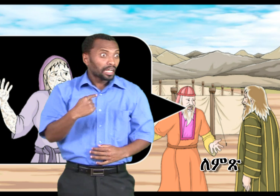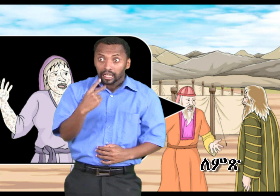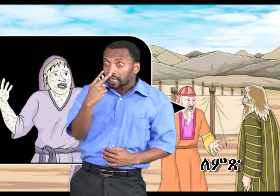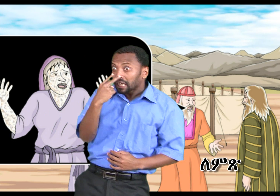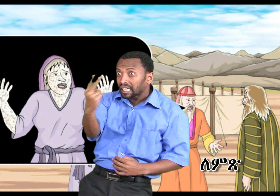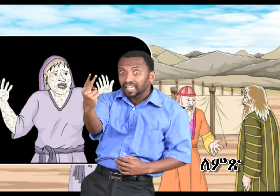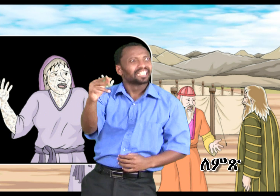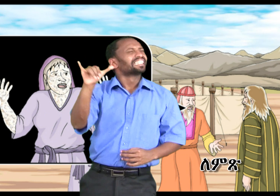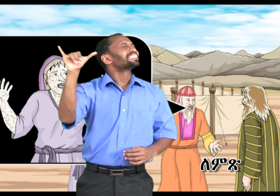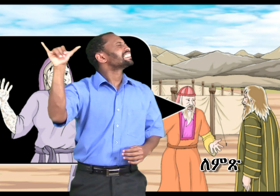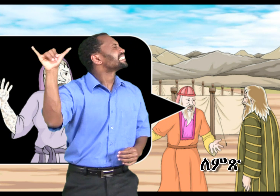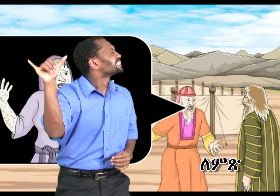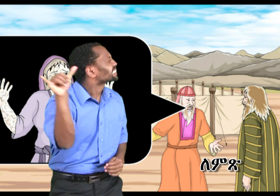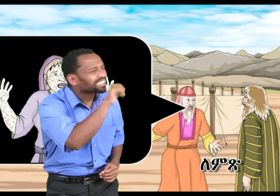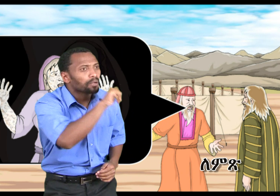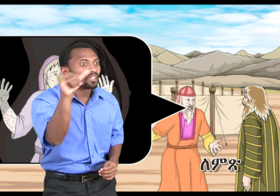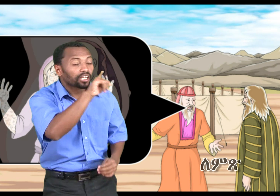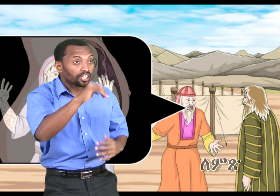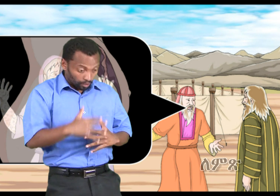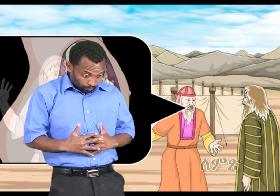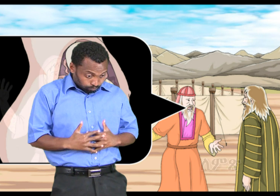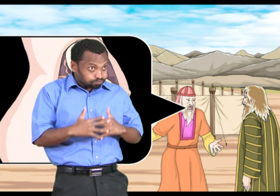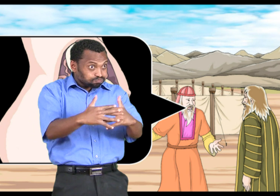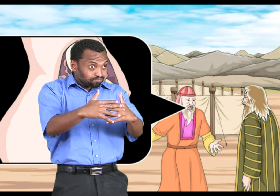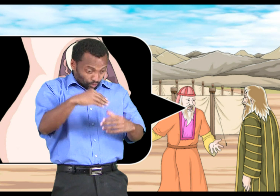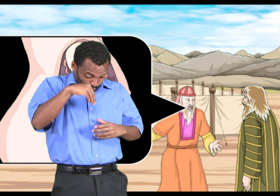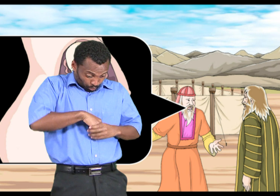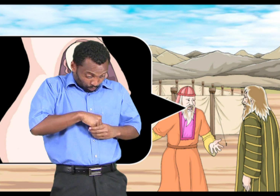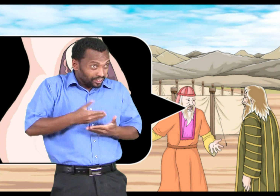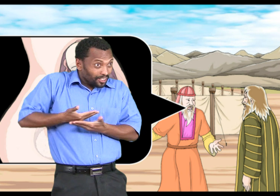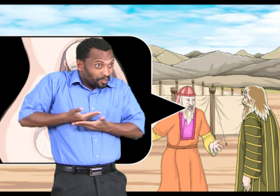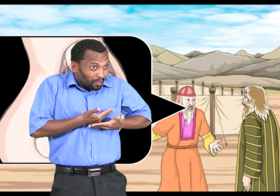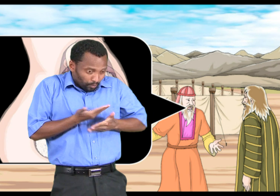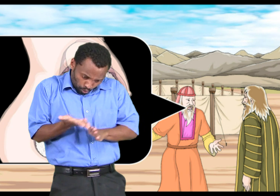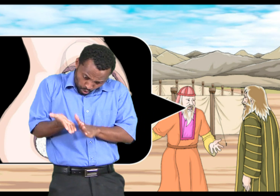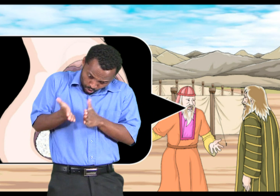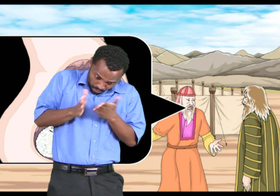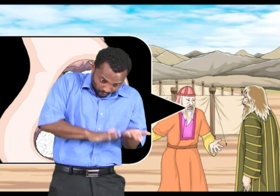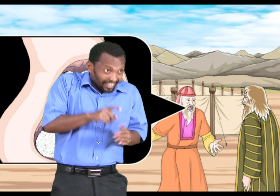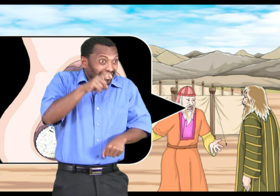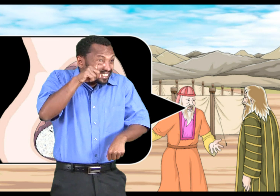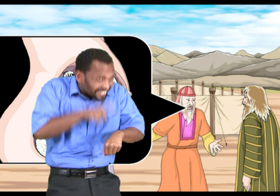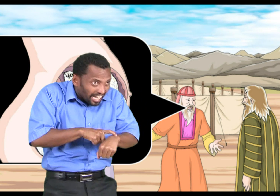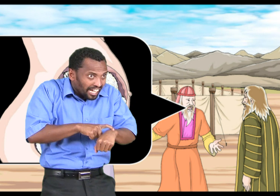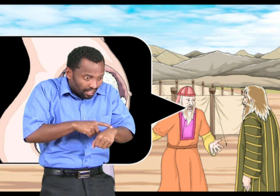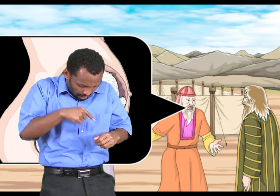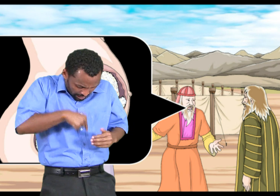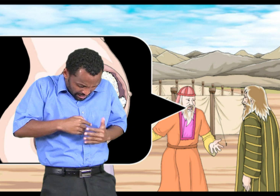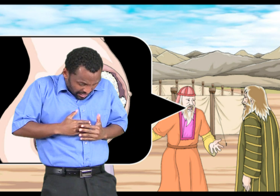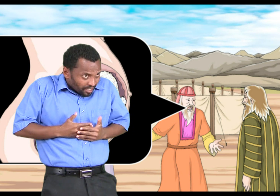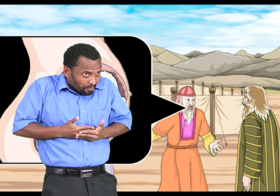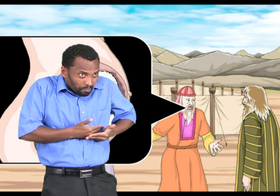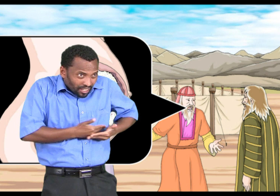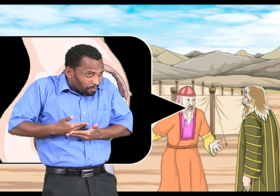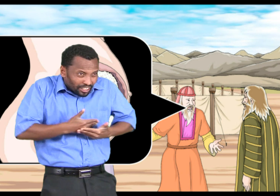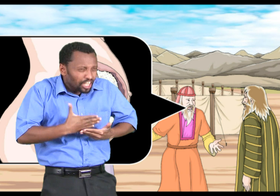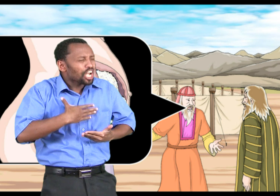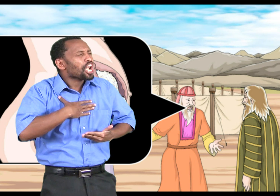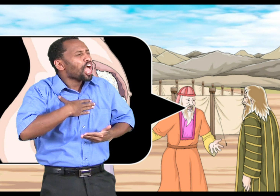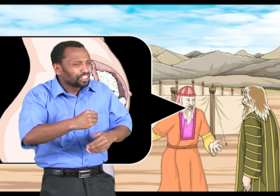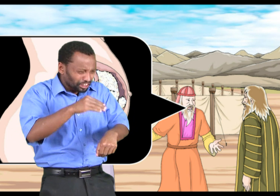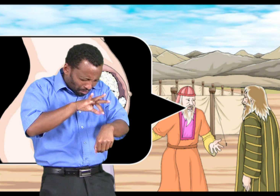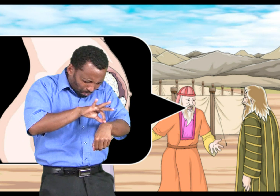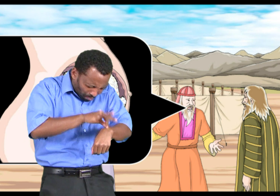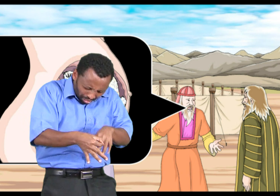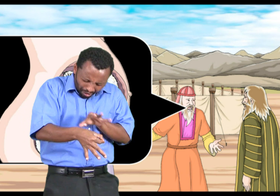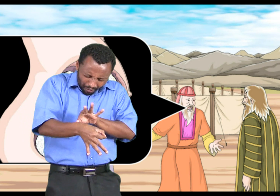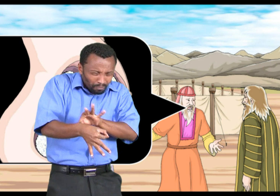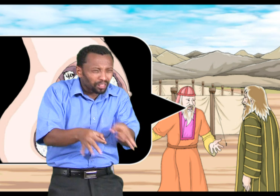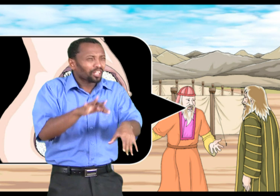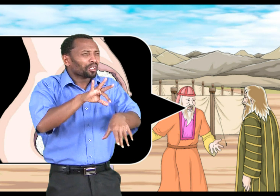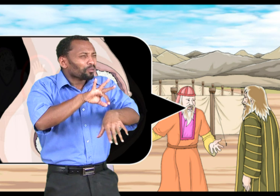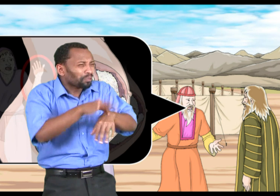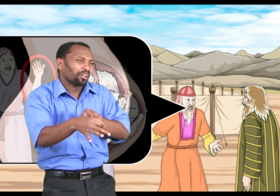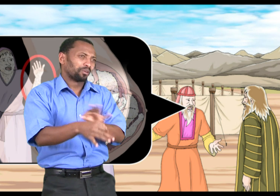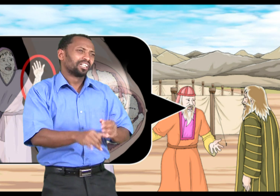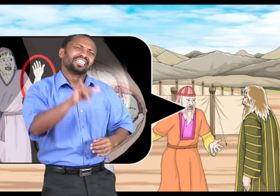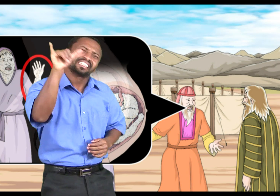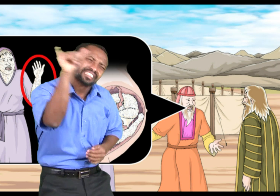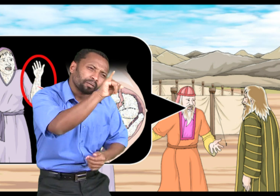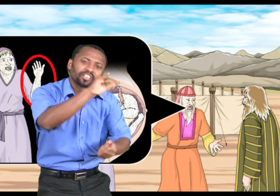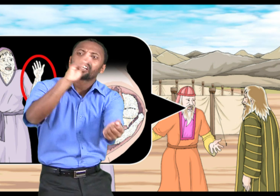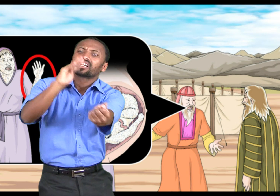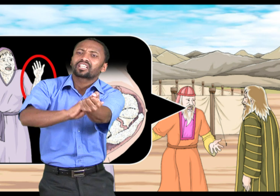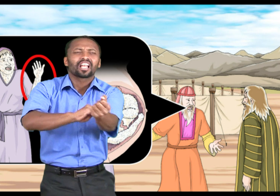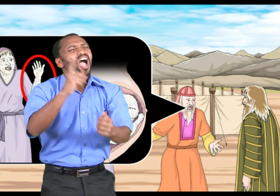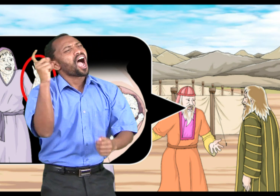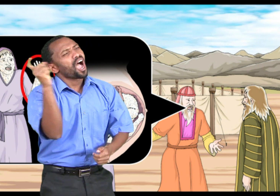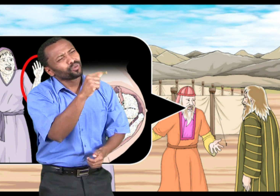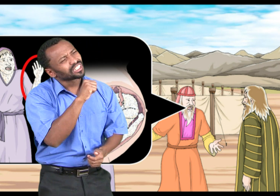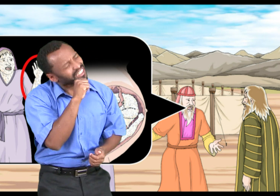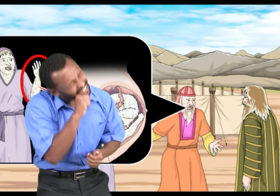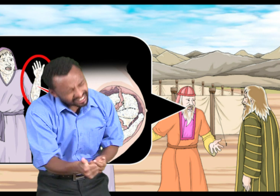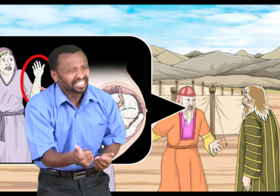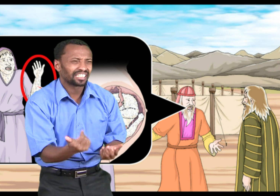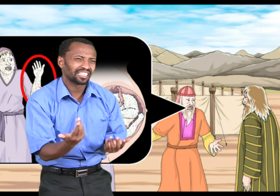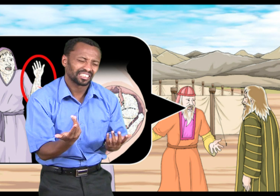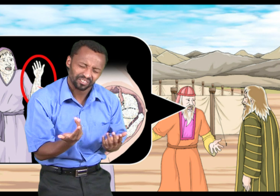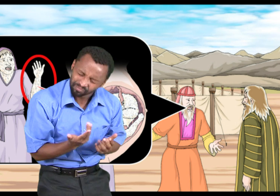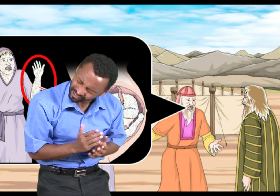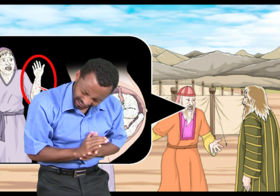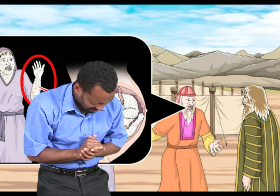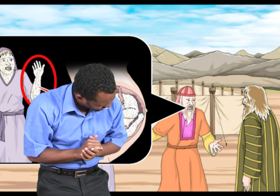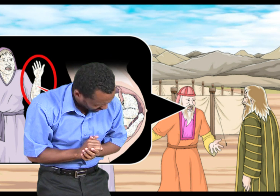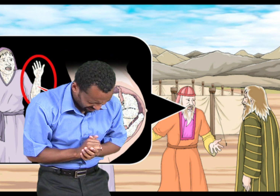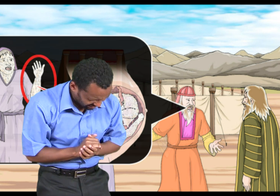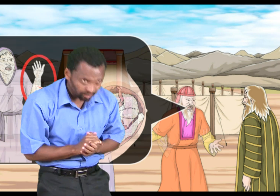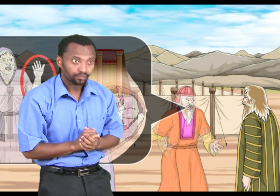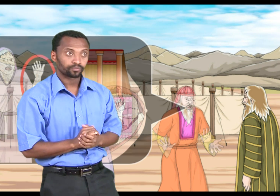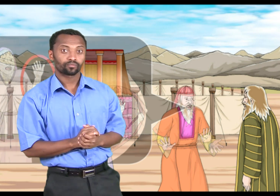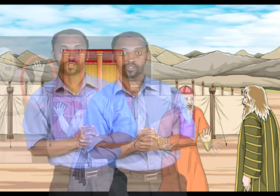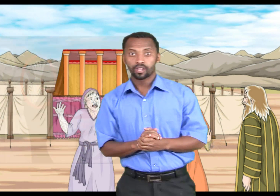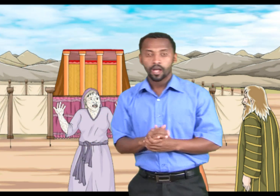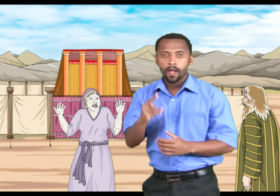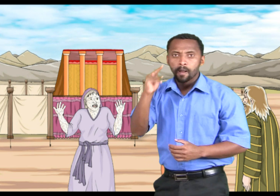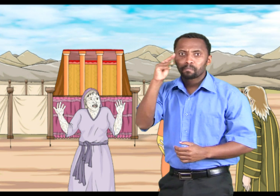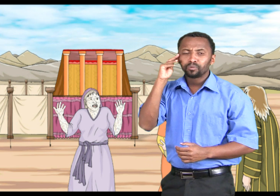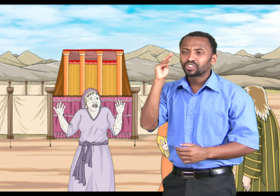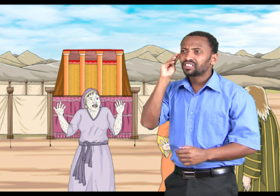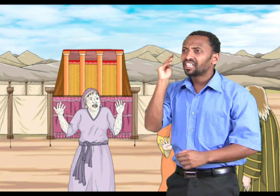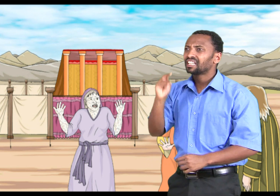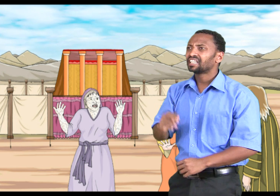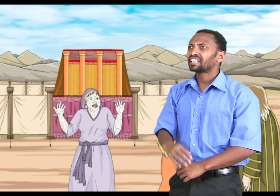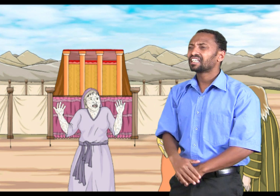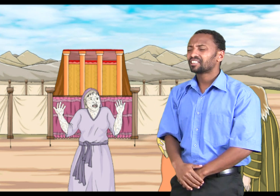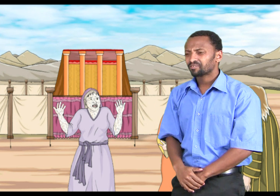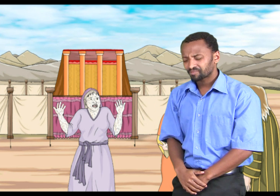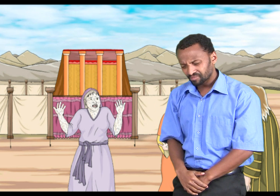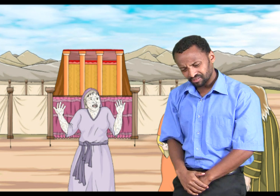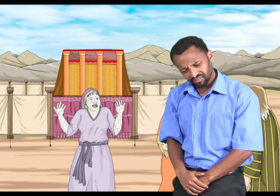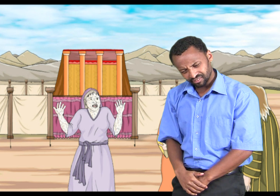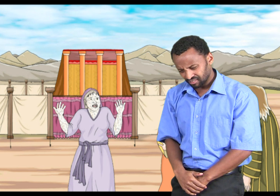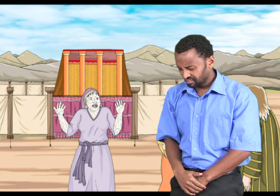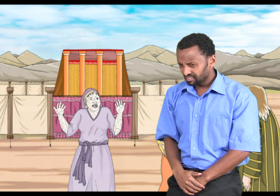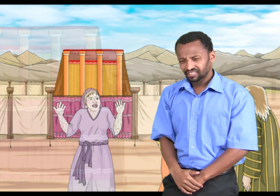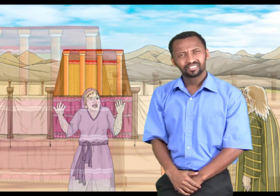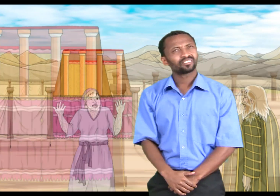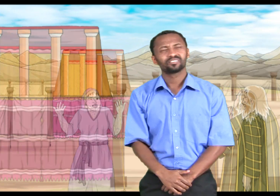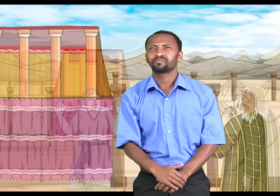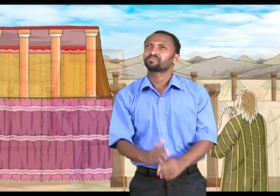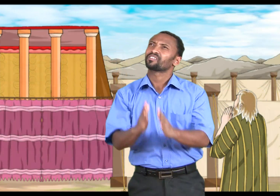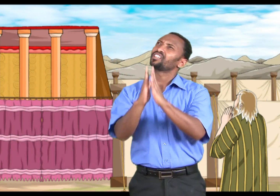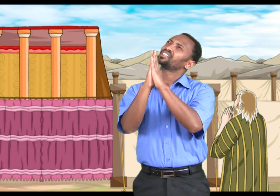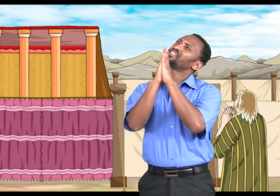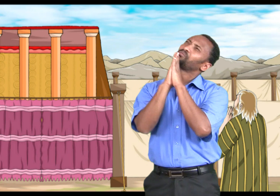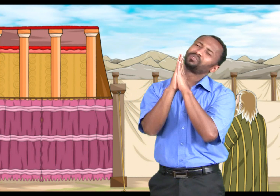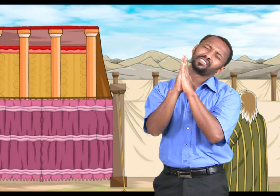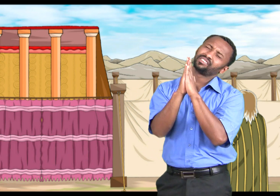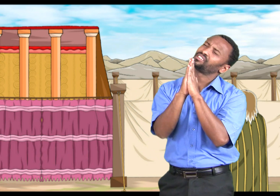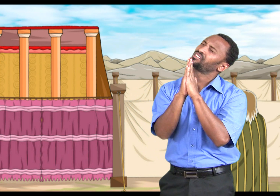Please do not let her be like a stillborn infant whose flesh is half consumed when he comes out of his mother’s womb.”